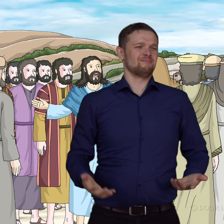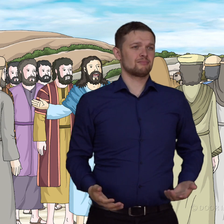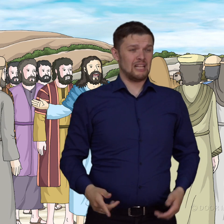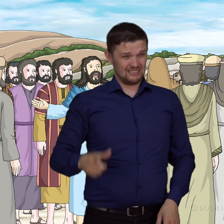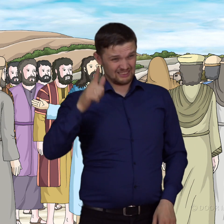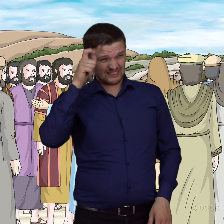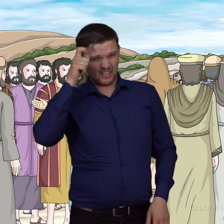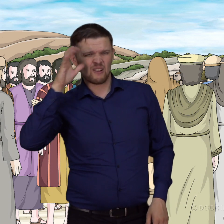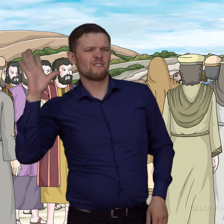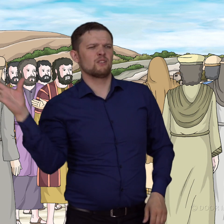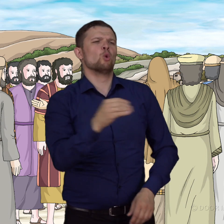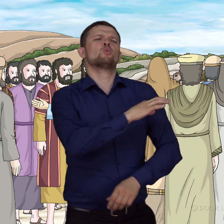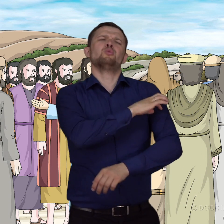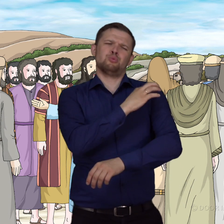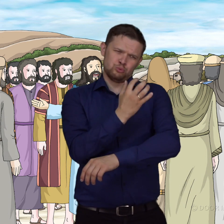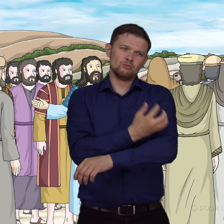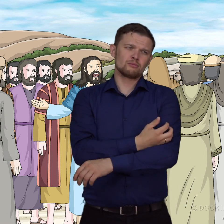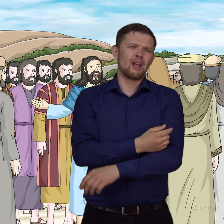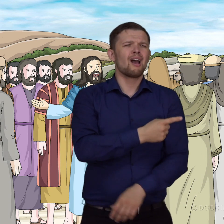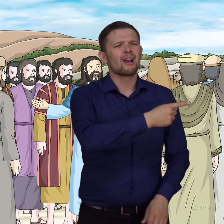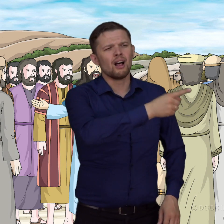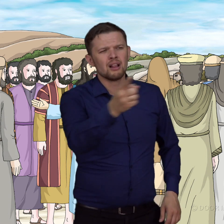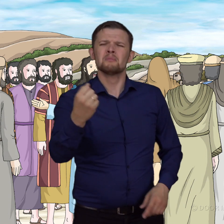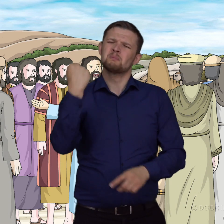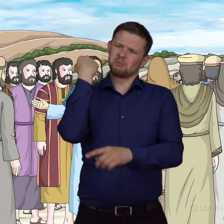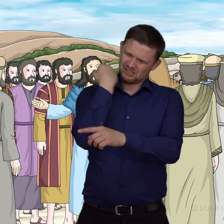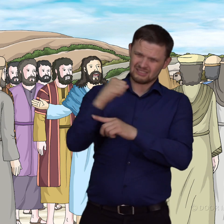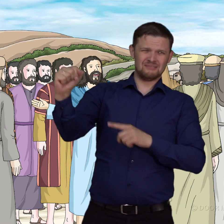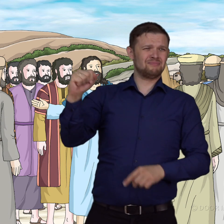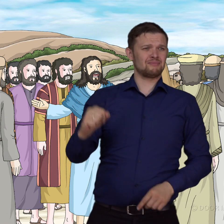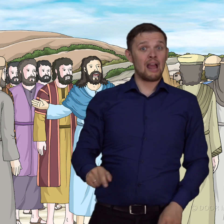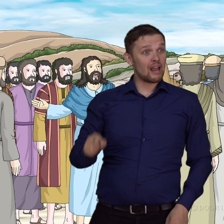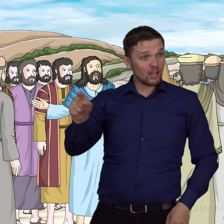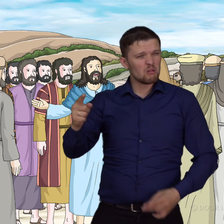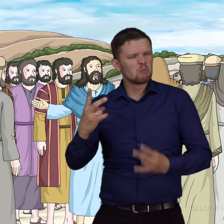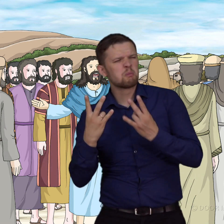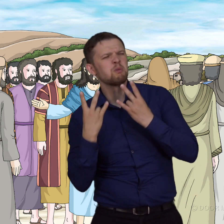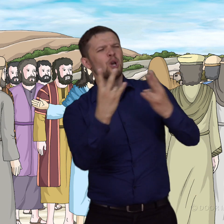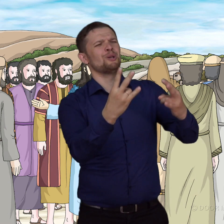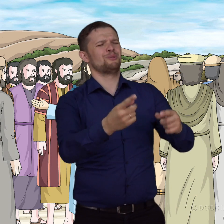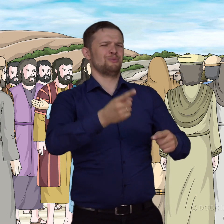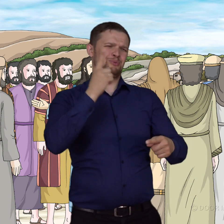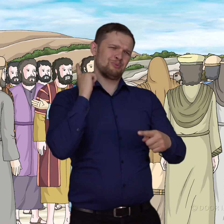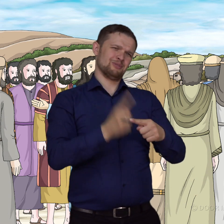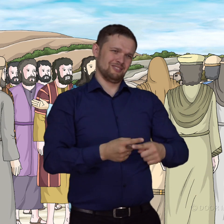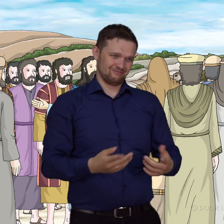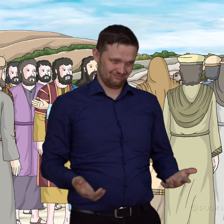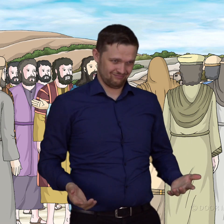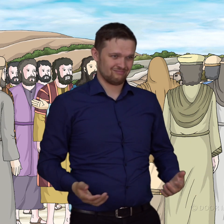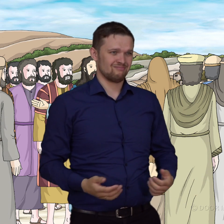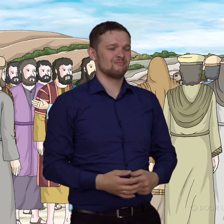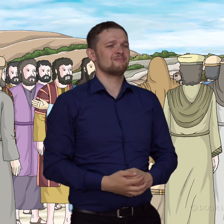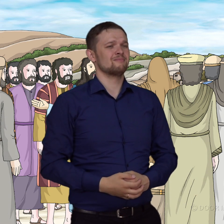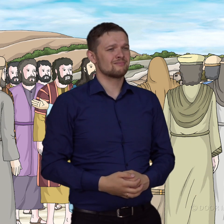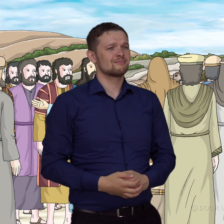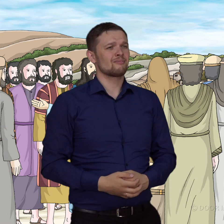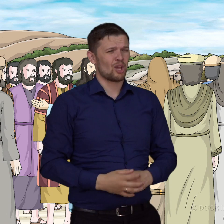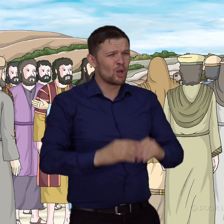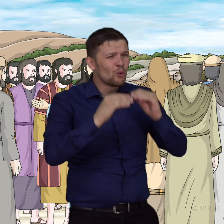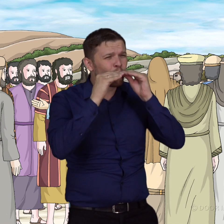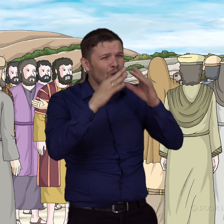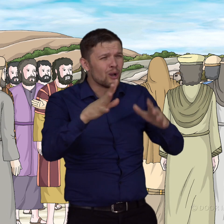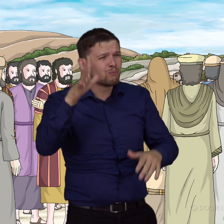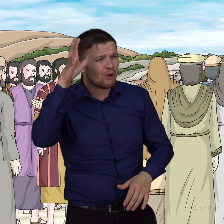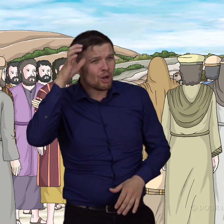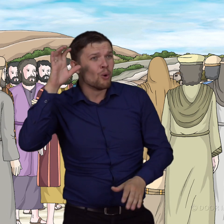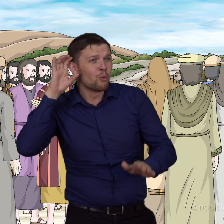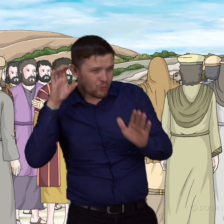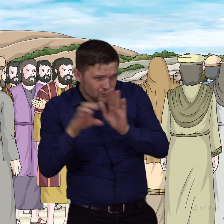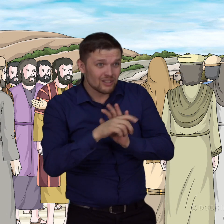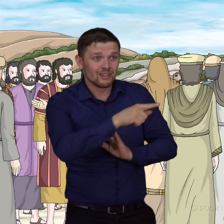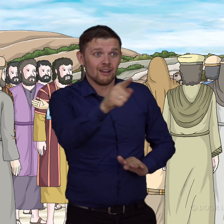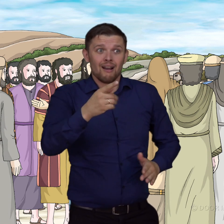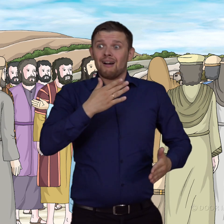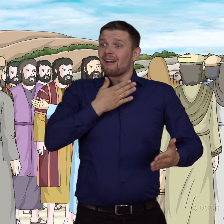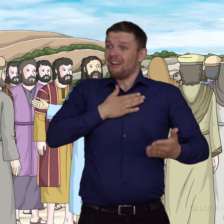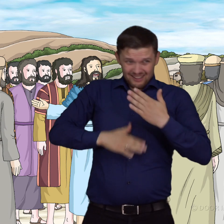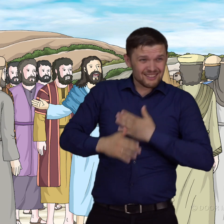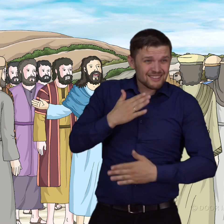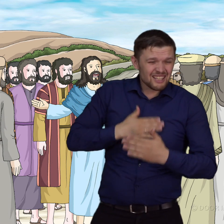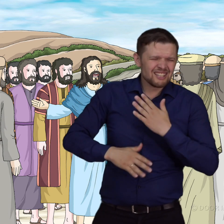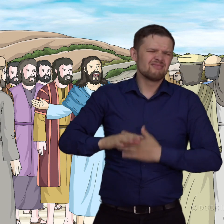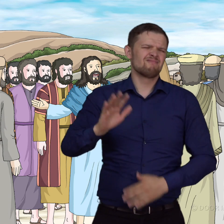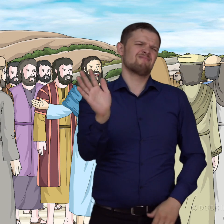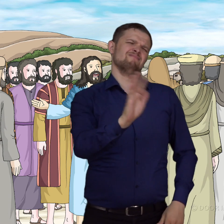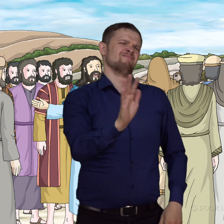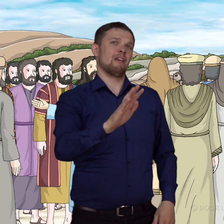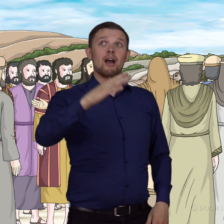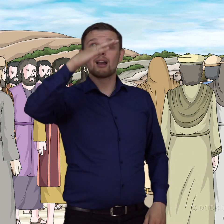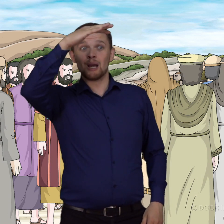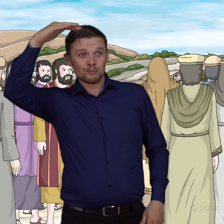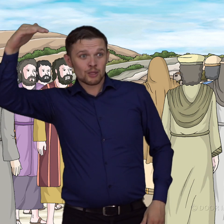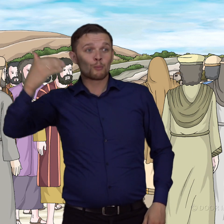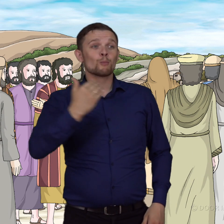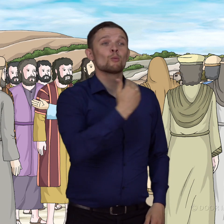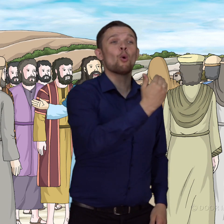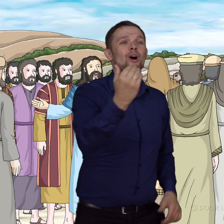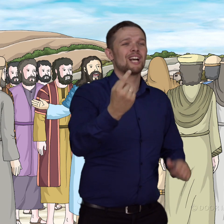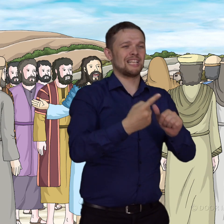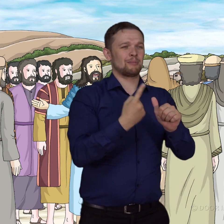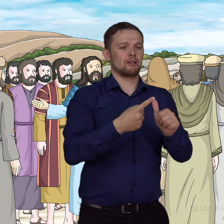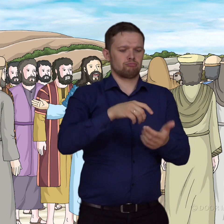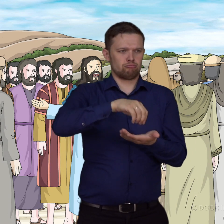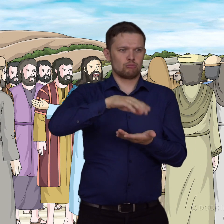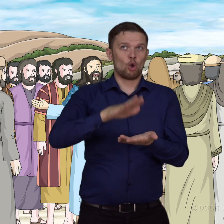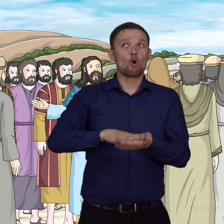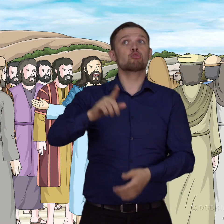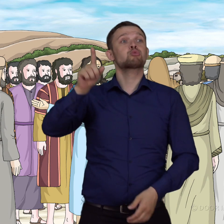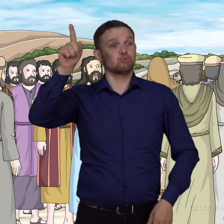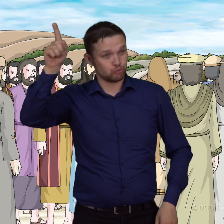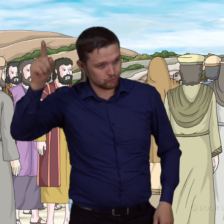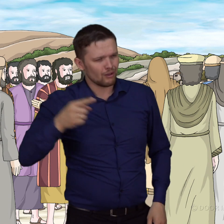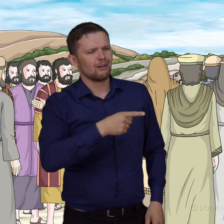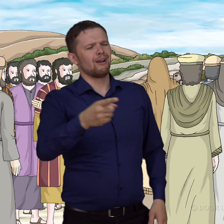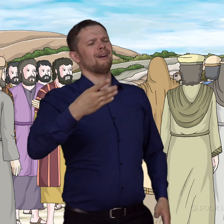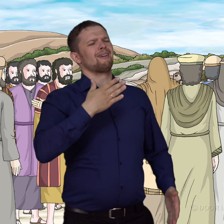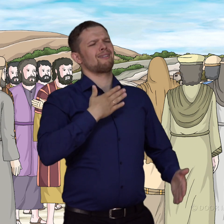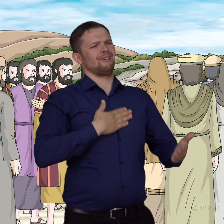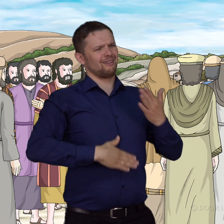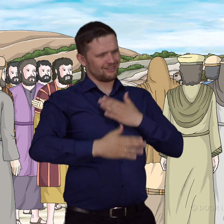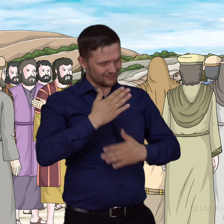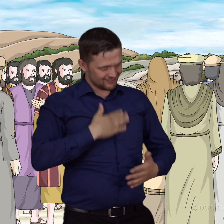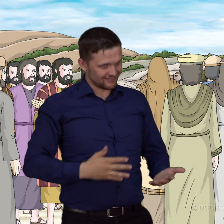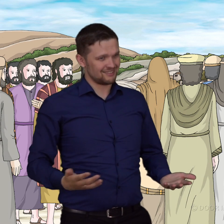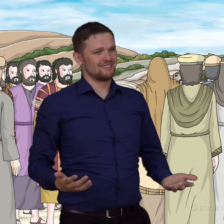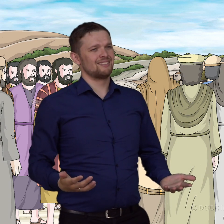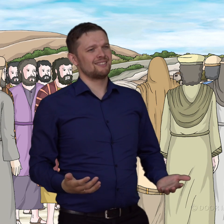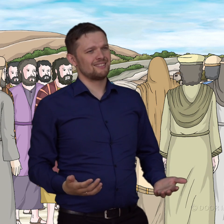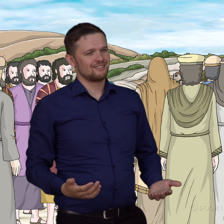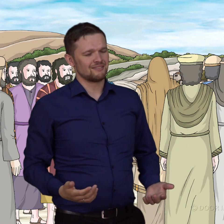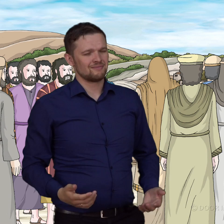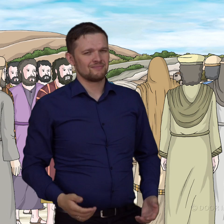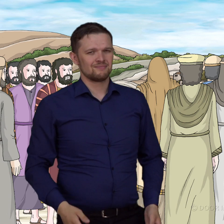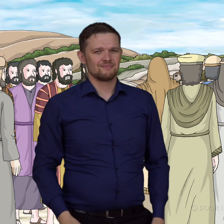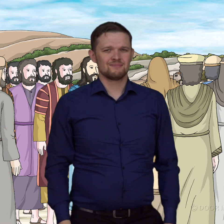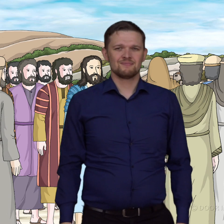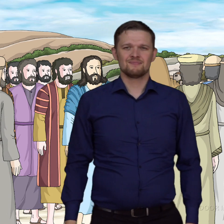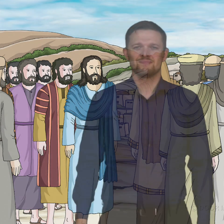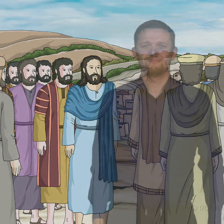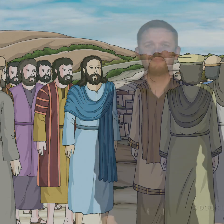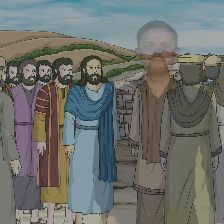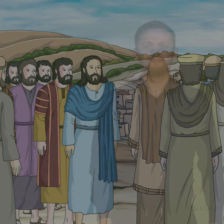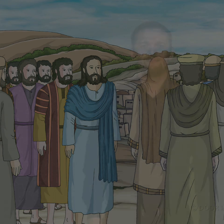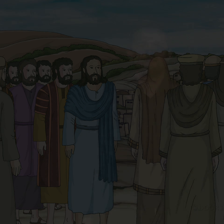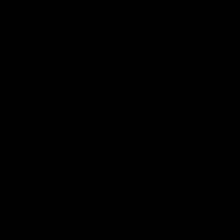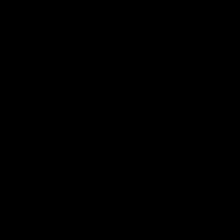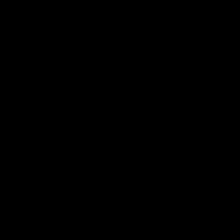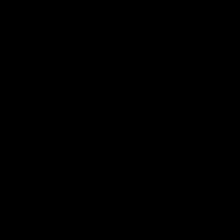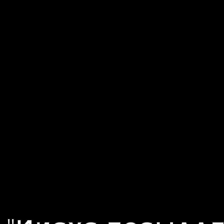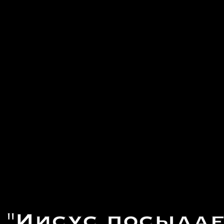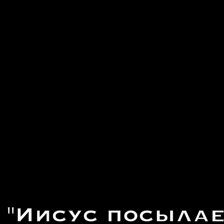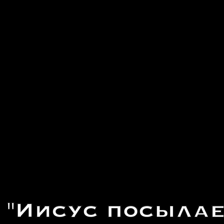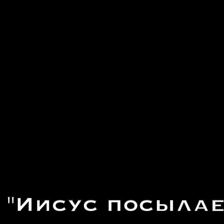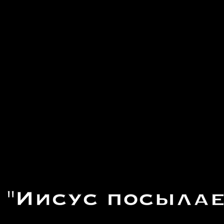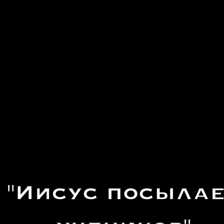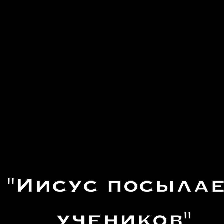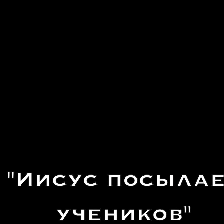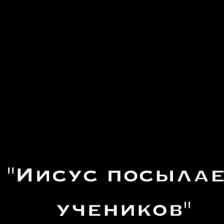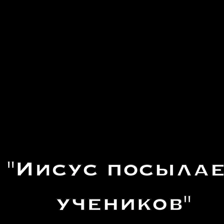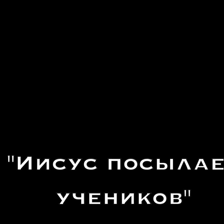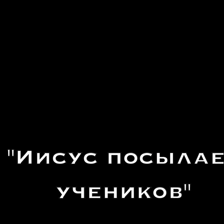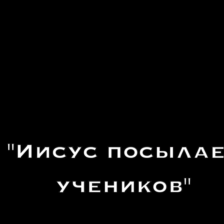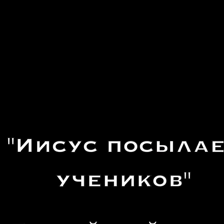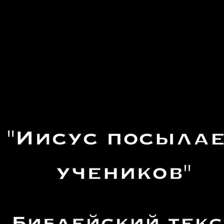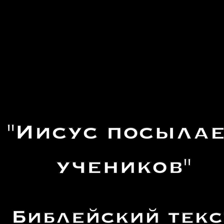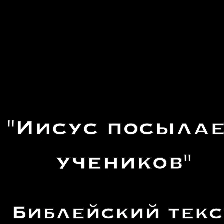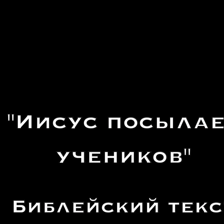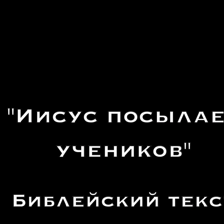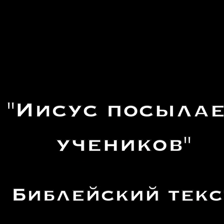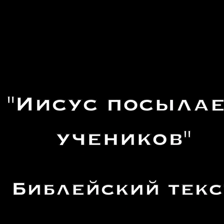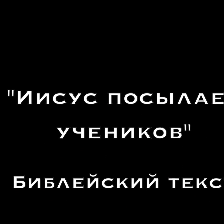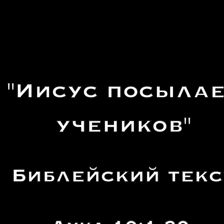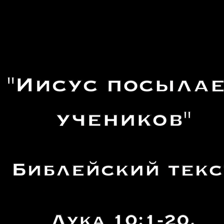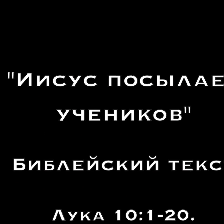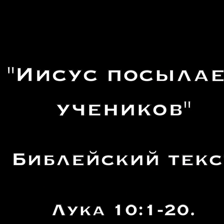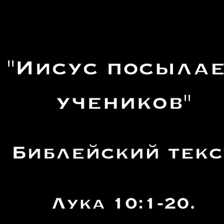Nevertheless, do not rejoice that the spirits submit to you, but rejoice that your names are written in heaven.”